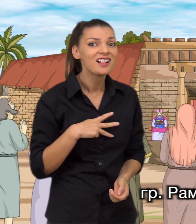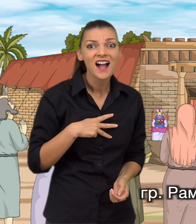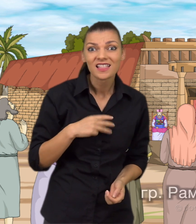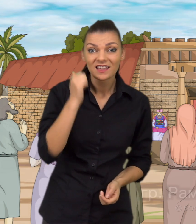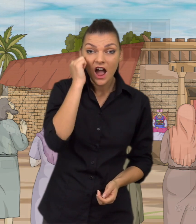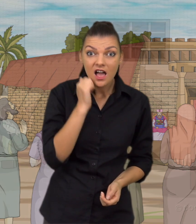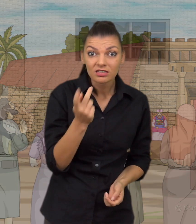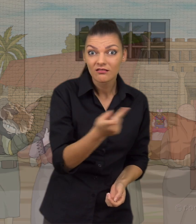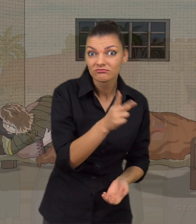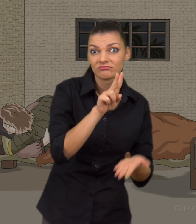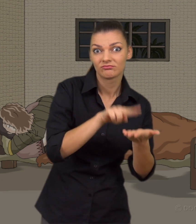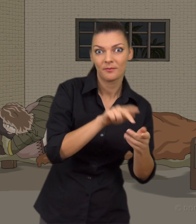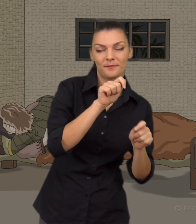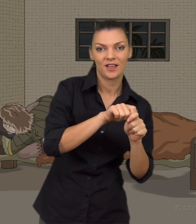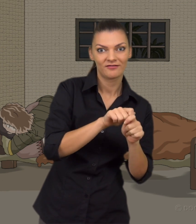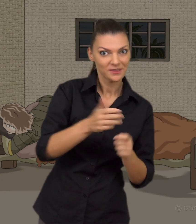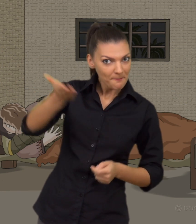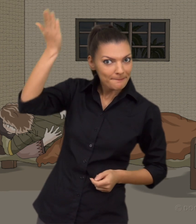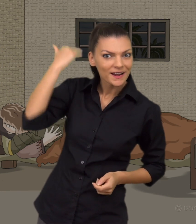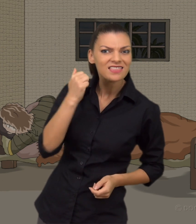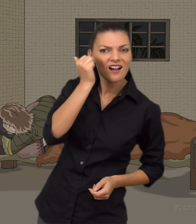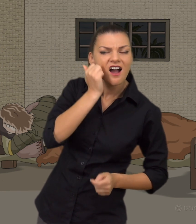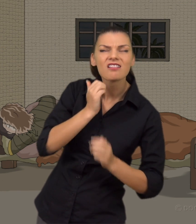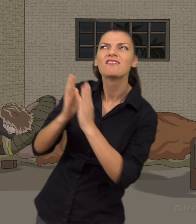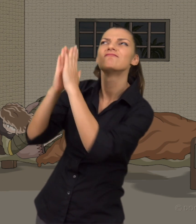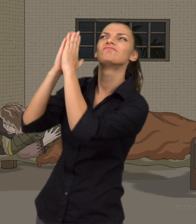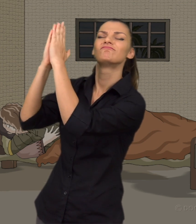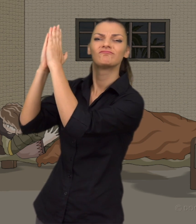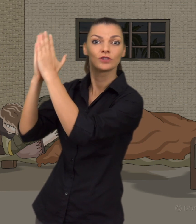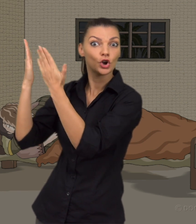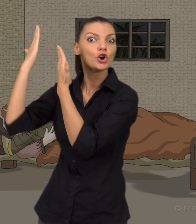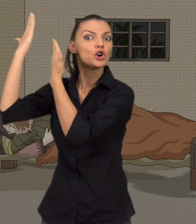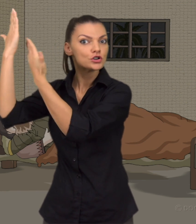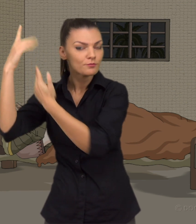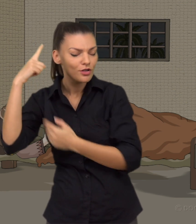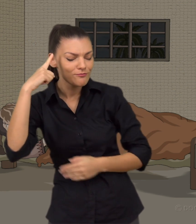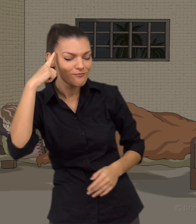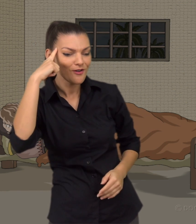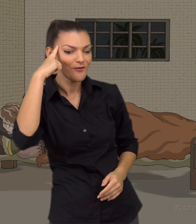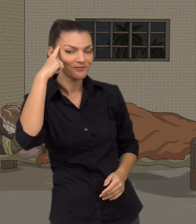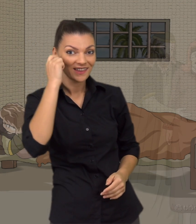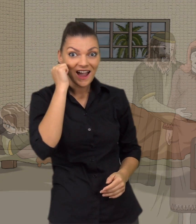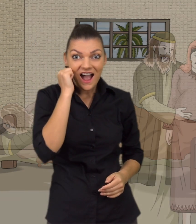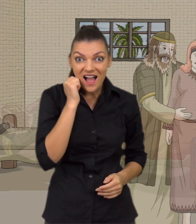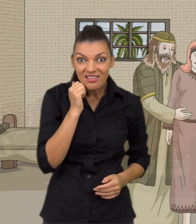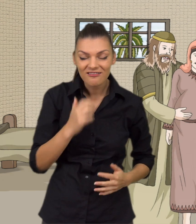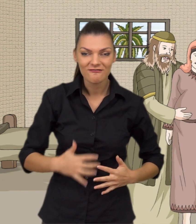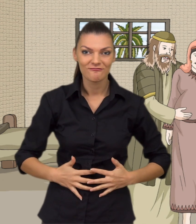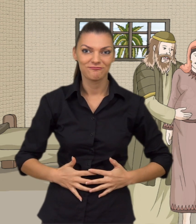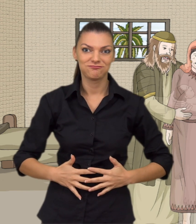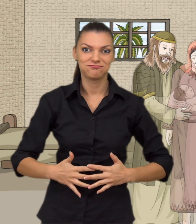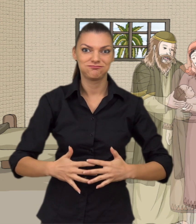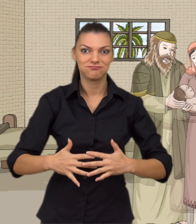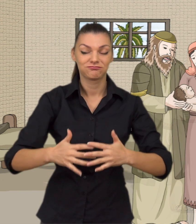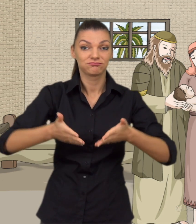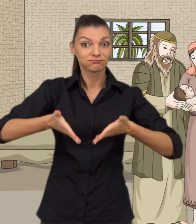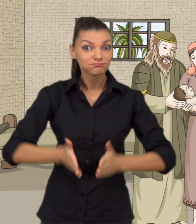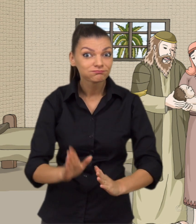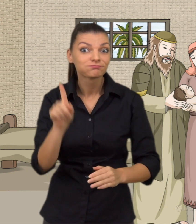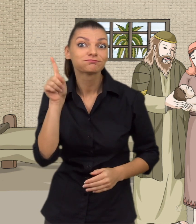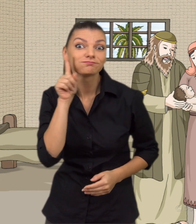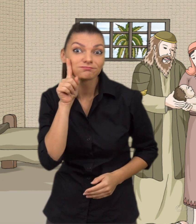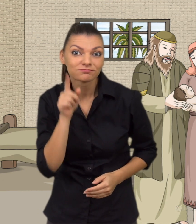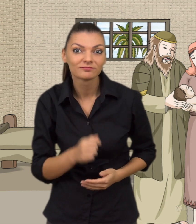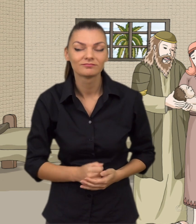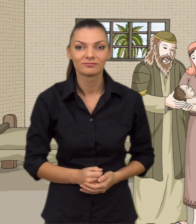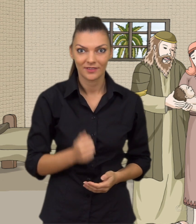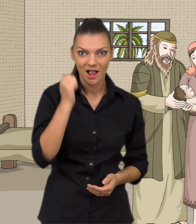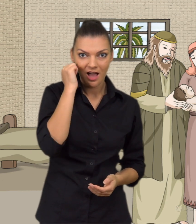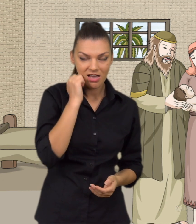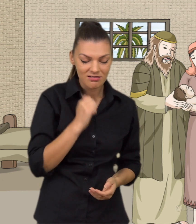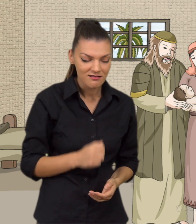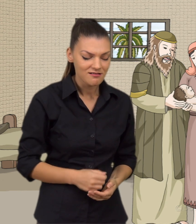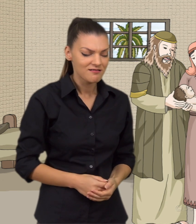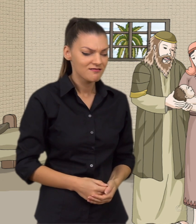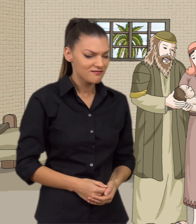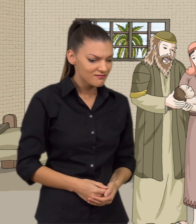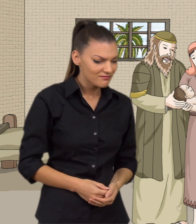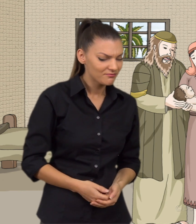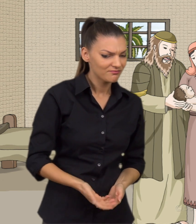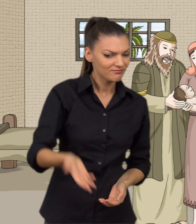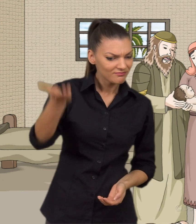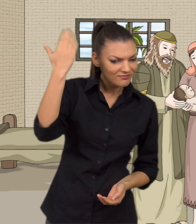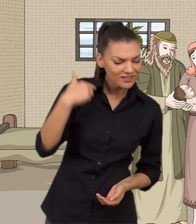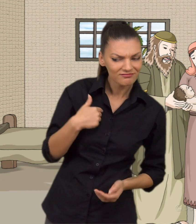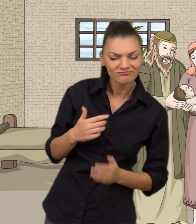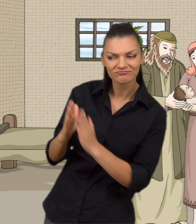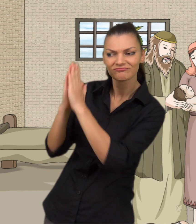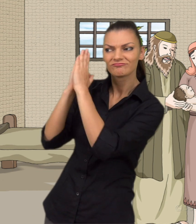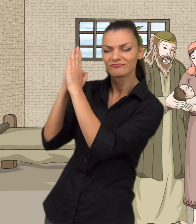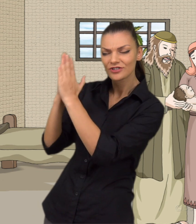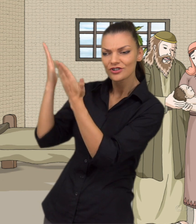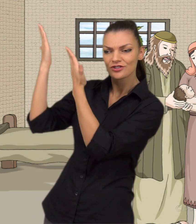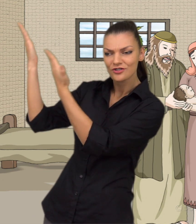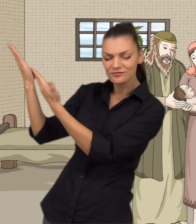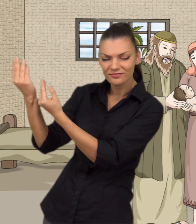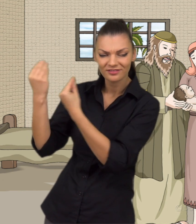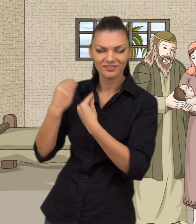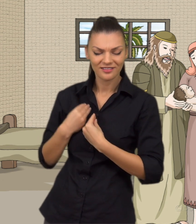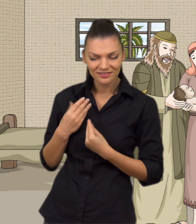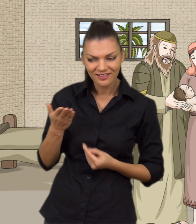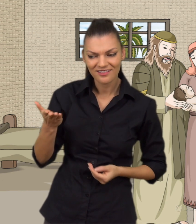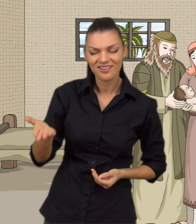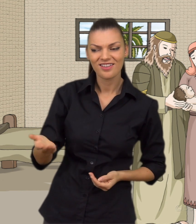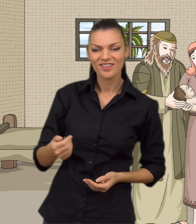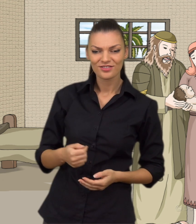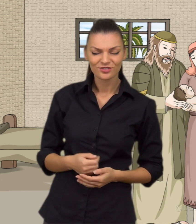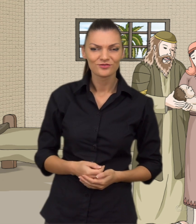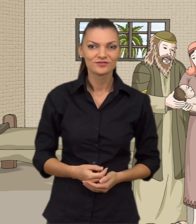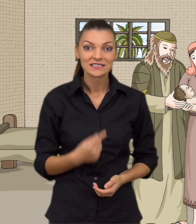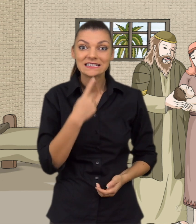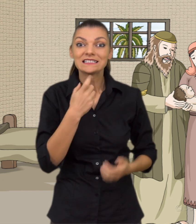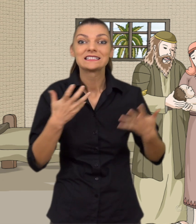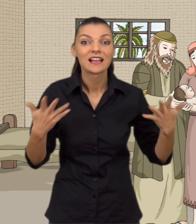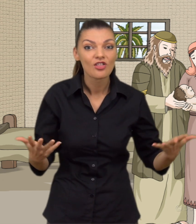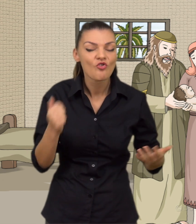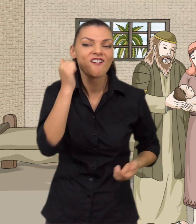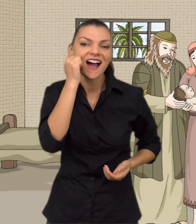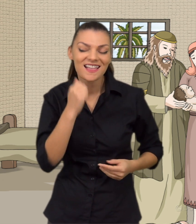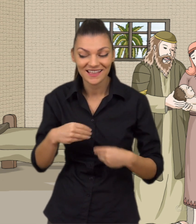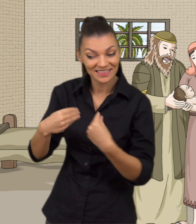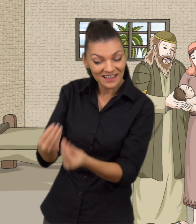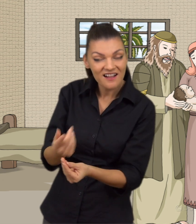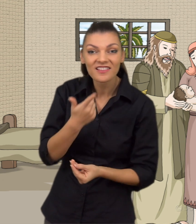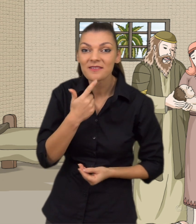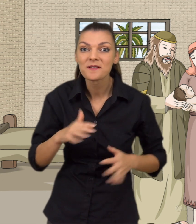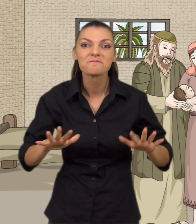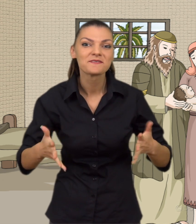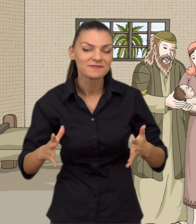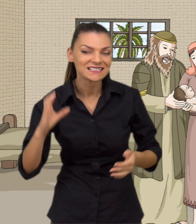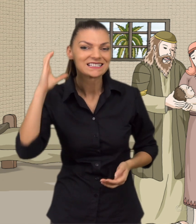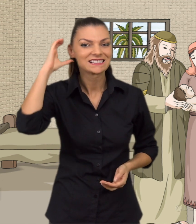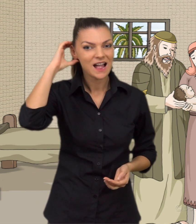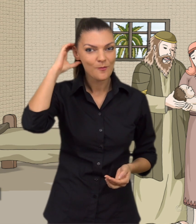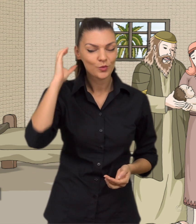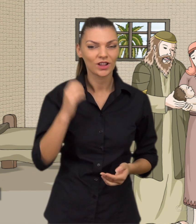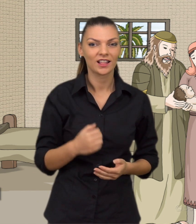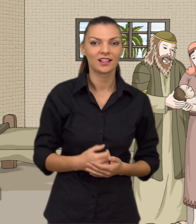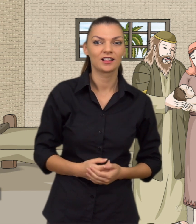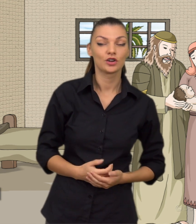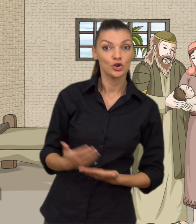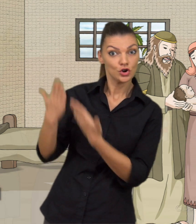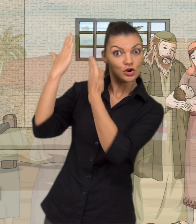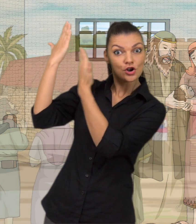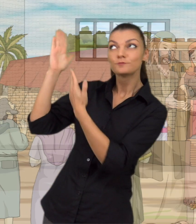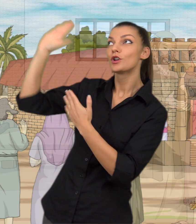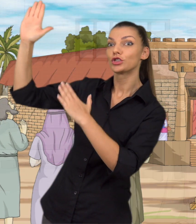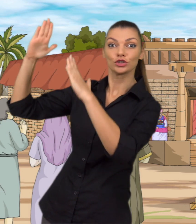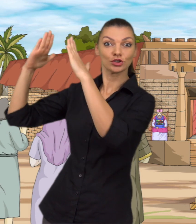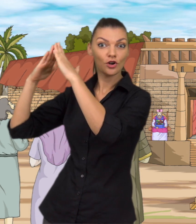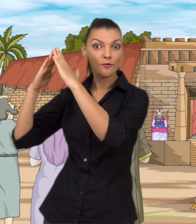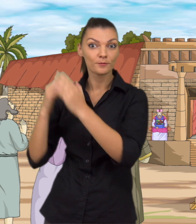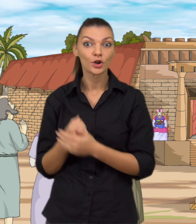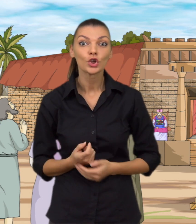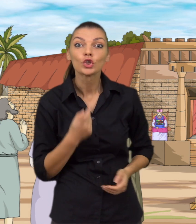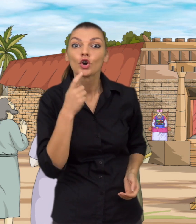And Elkanah had relations with his wife Hannah, and the LORD remembered her. So in the course of time, Hannah conceived and gave birth to a son. She named him Samuel, saying, “Because I have asked for him from the LORD.”